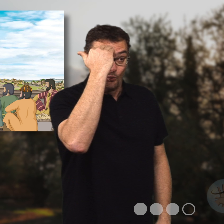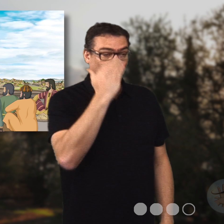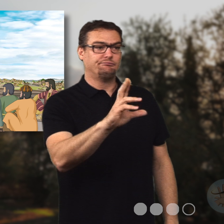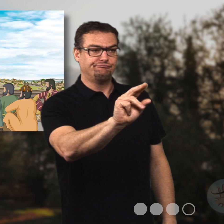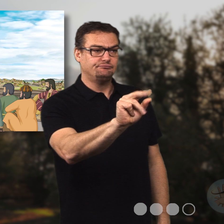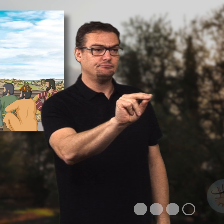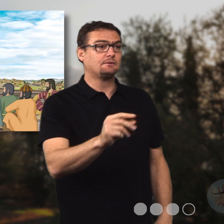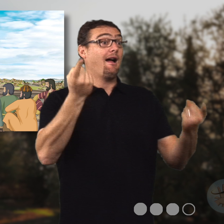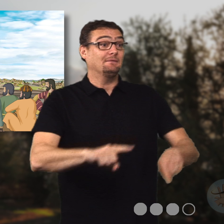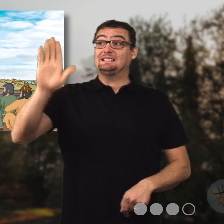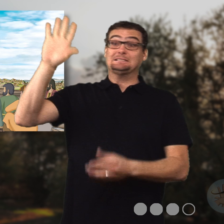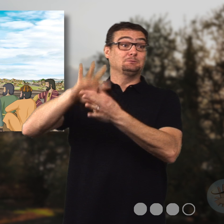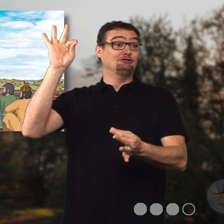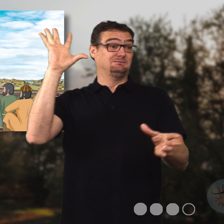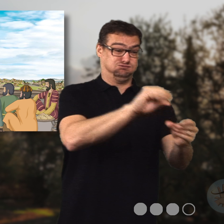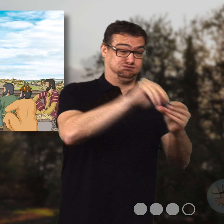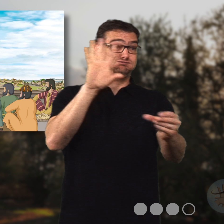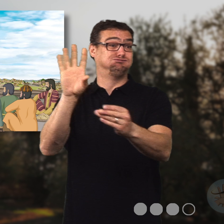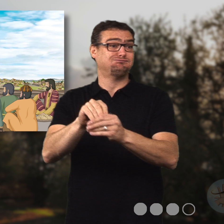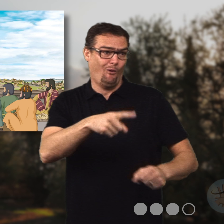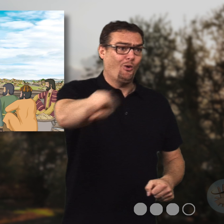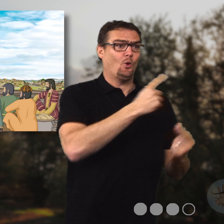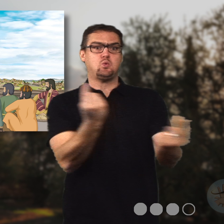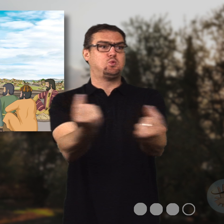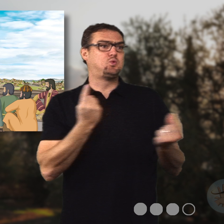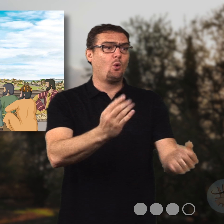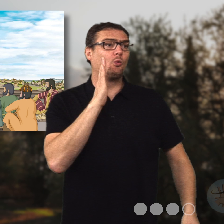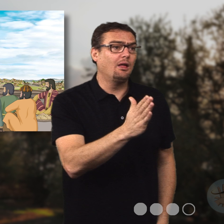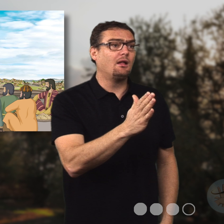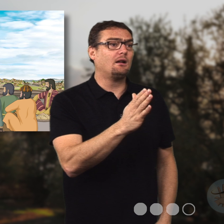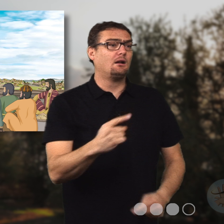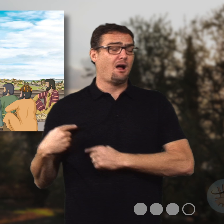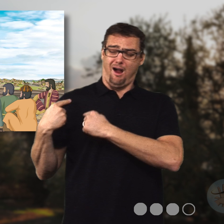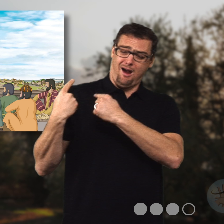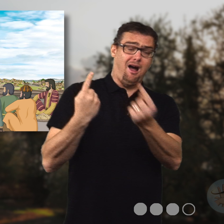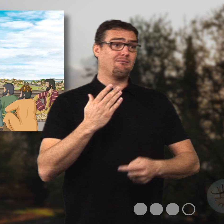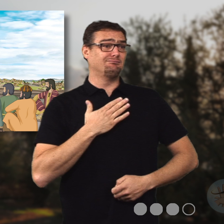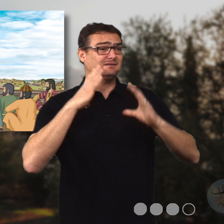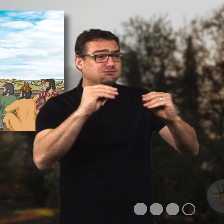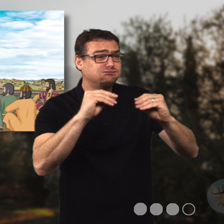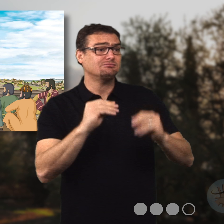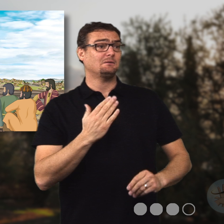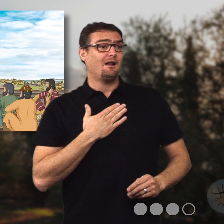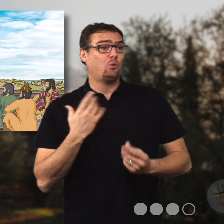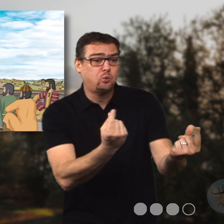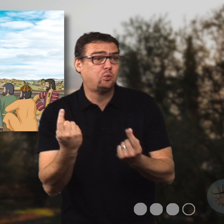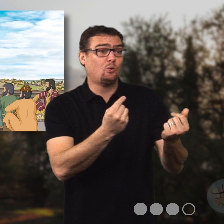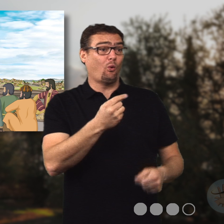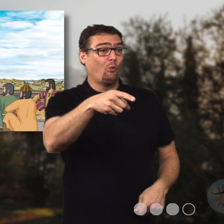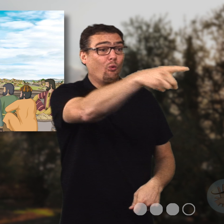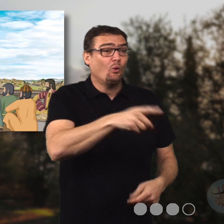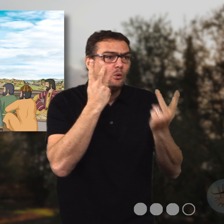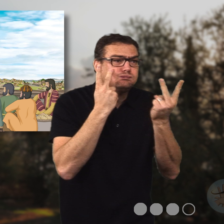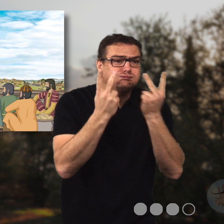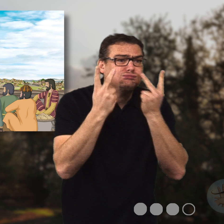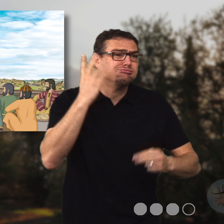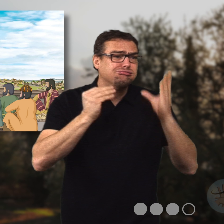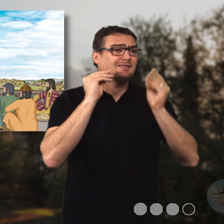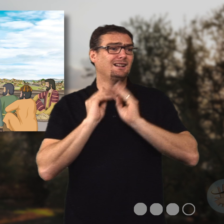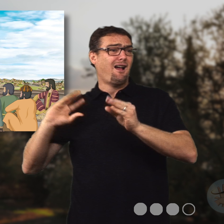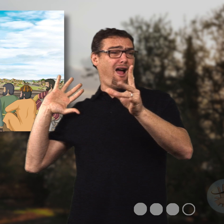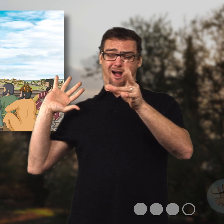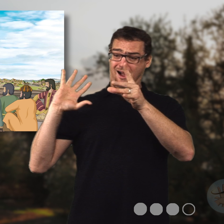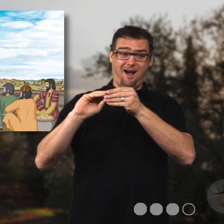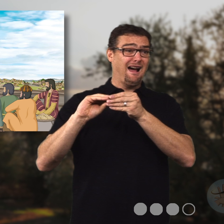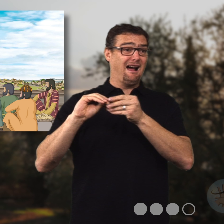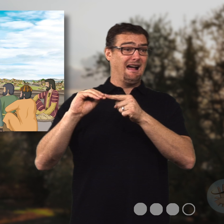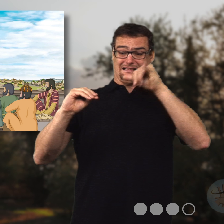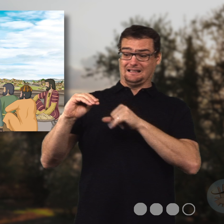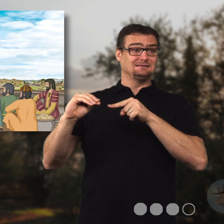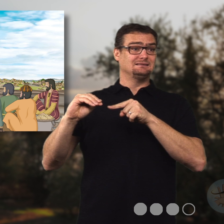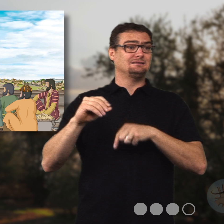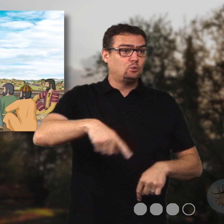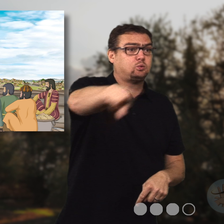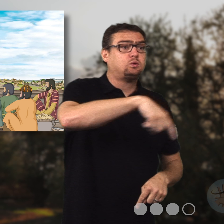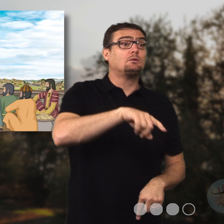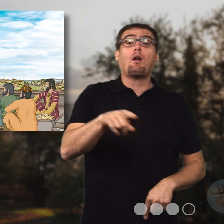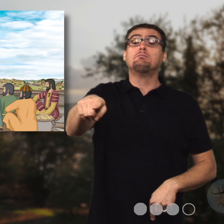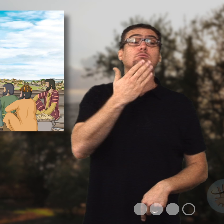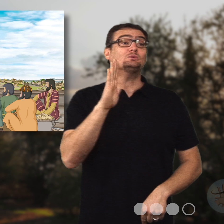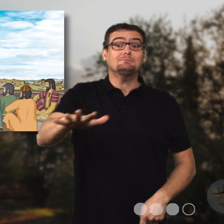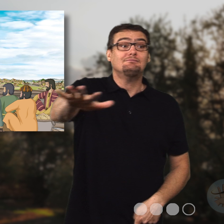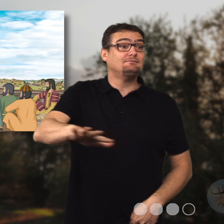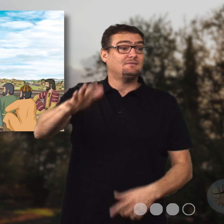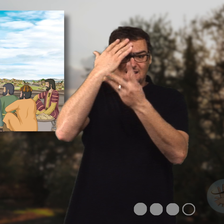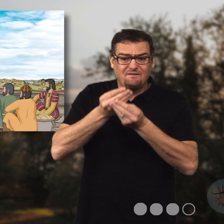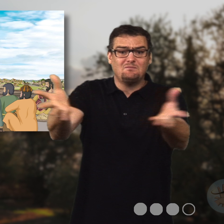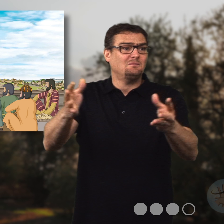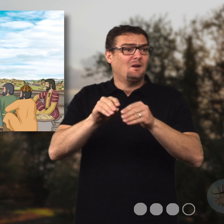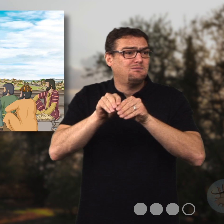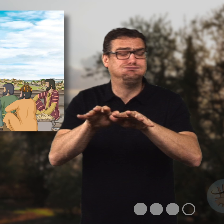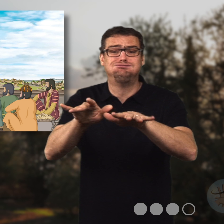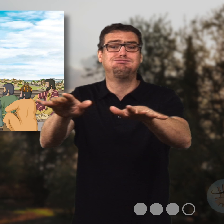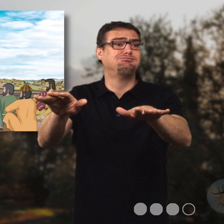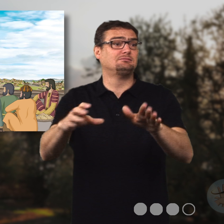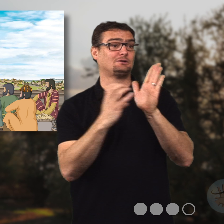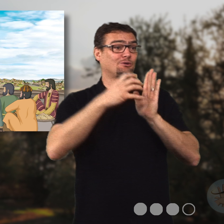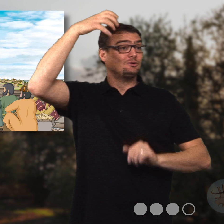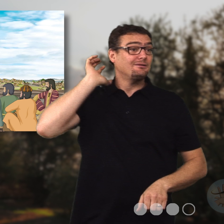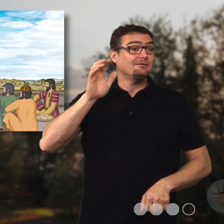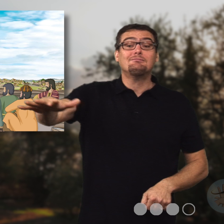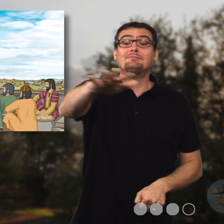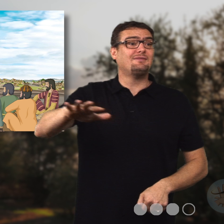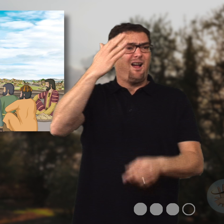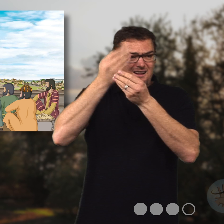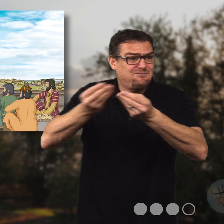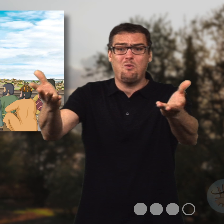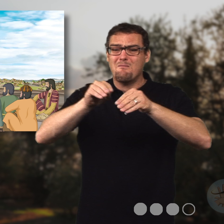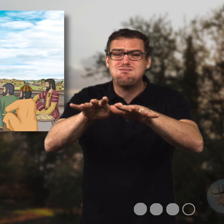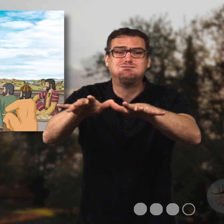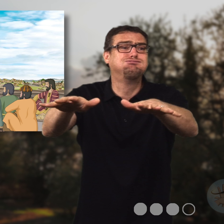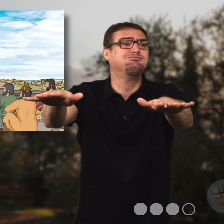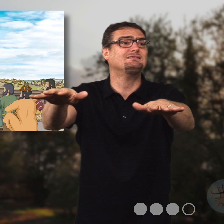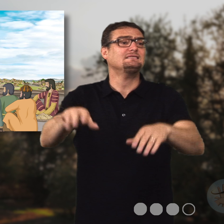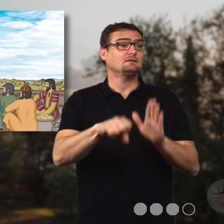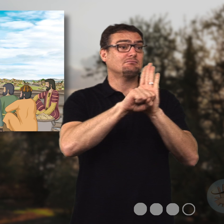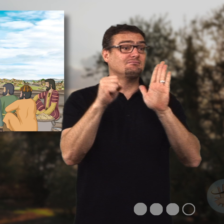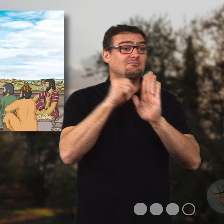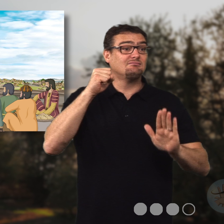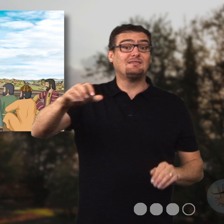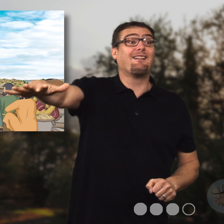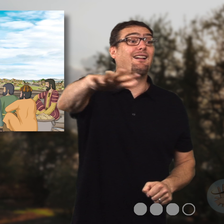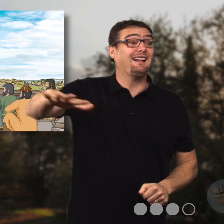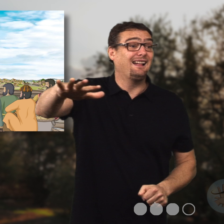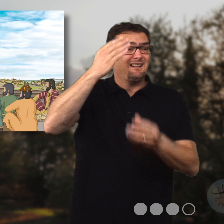Jesus replied, “It is not for you to know times or seasons that the Father has fixed by His own authority.